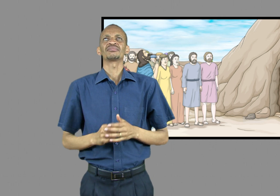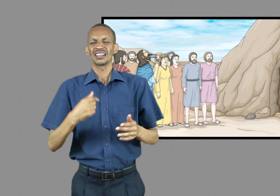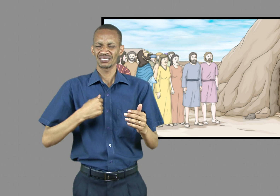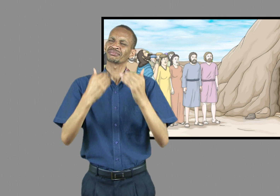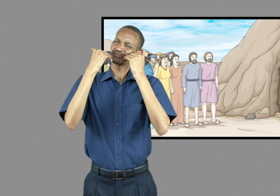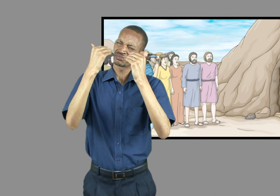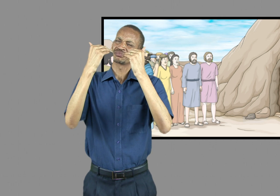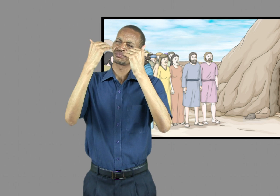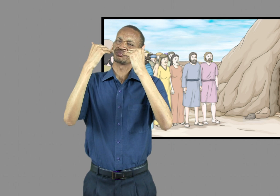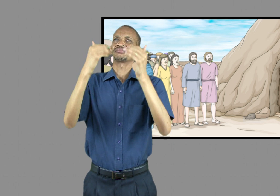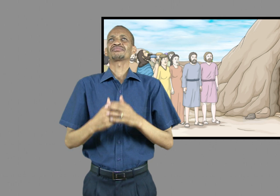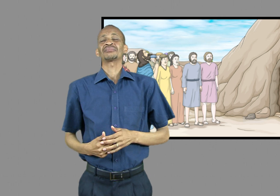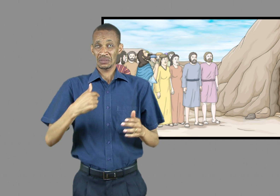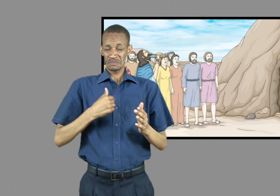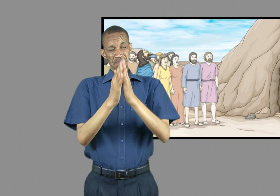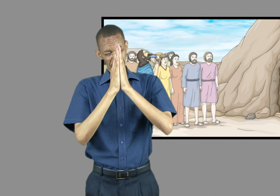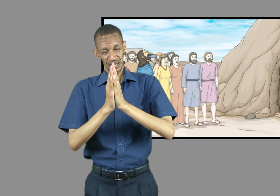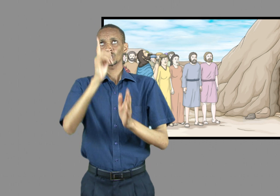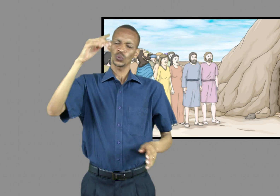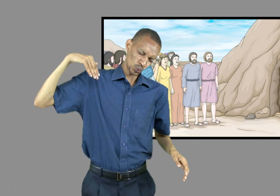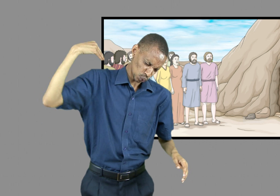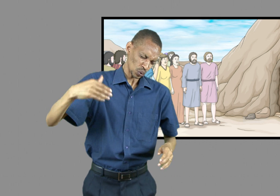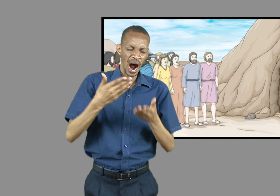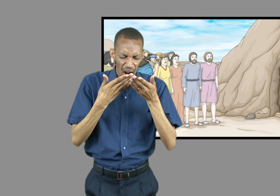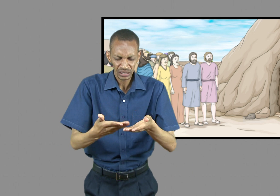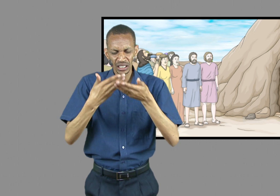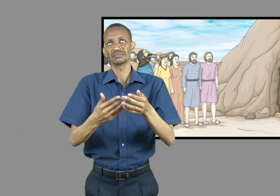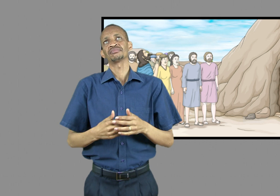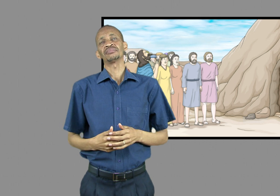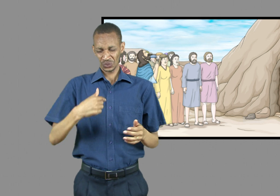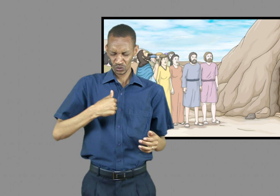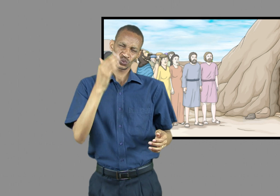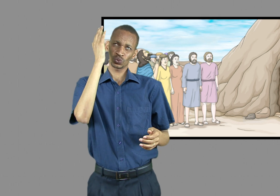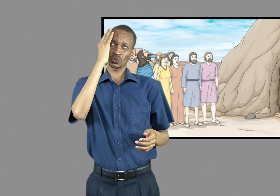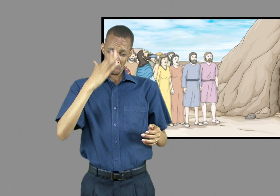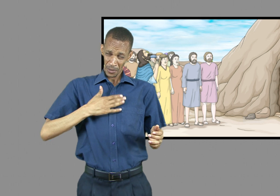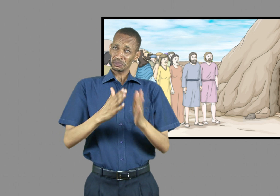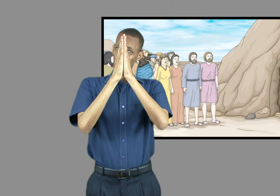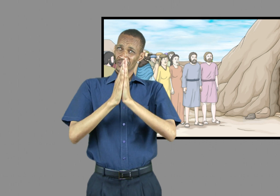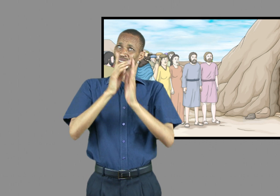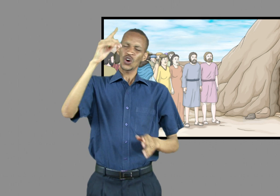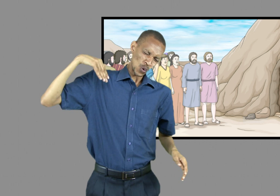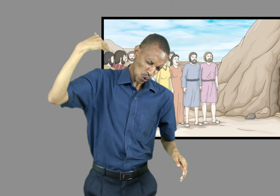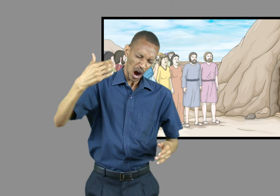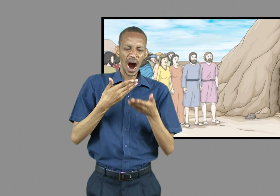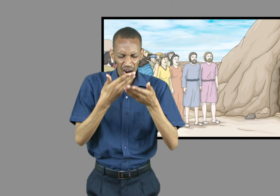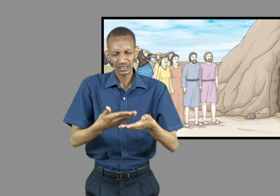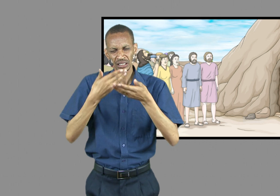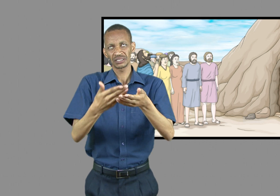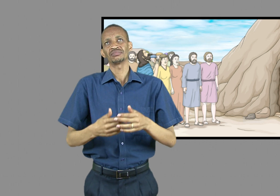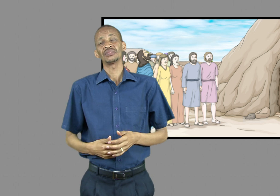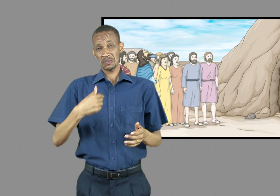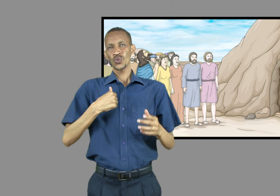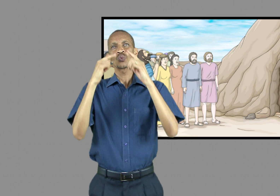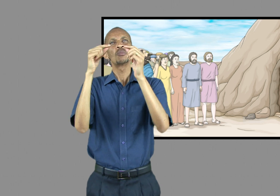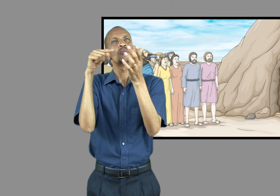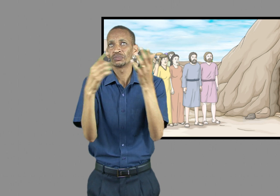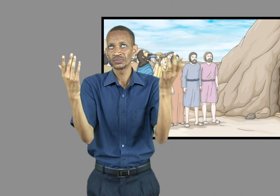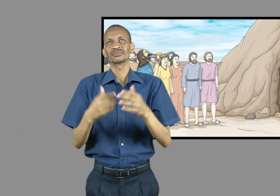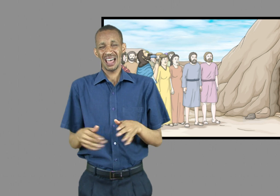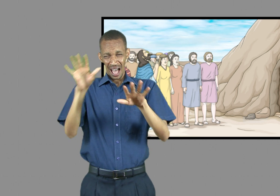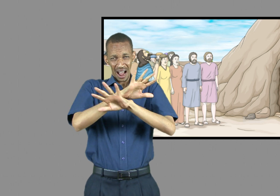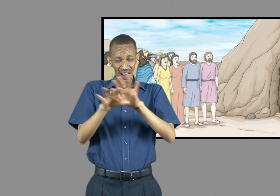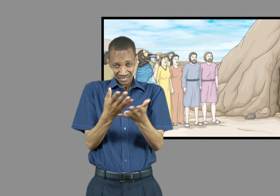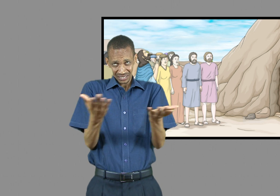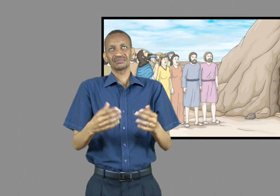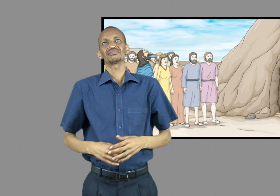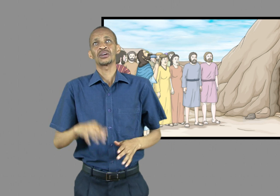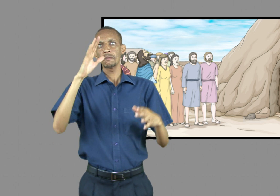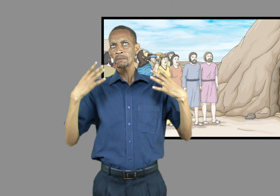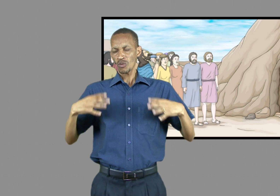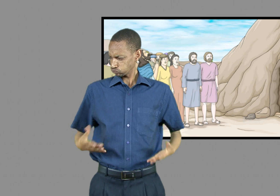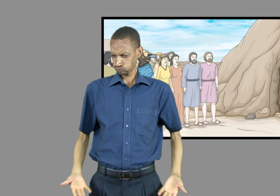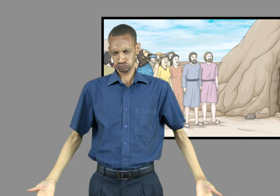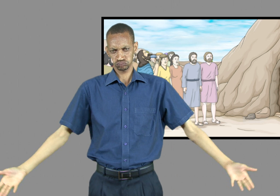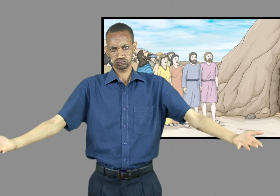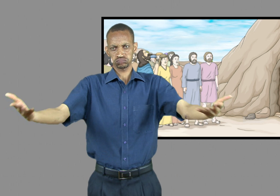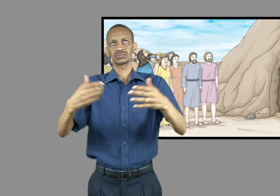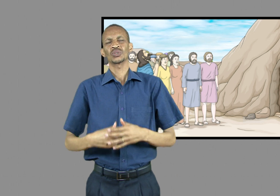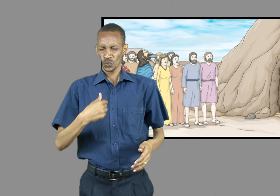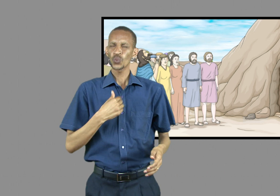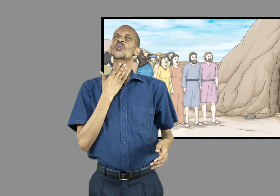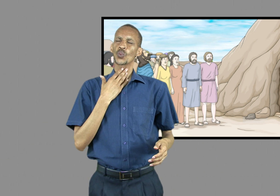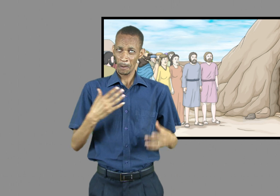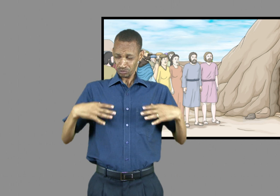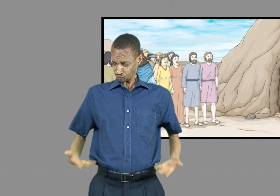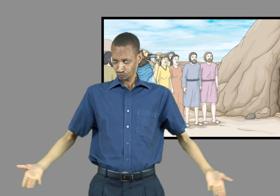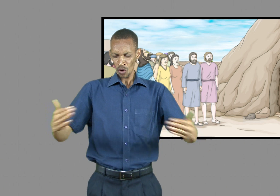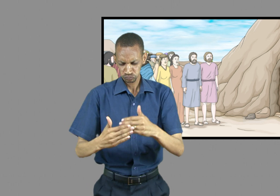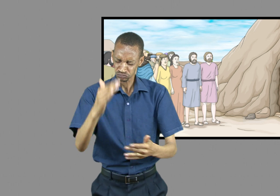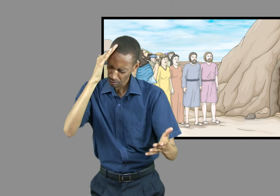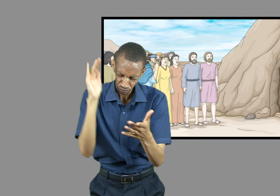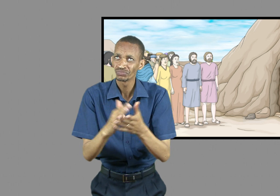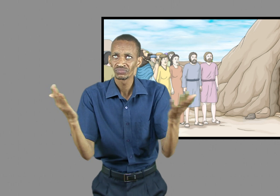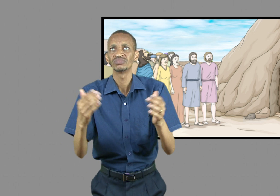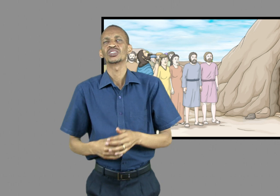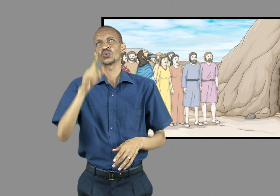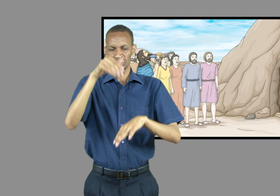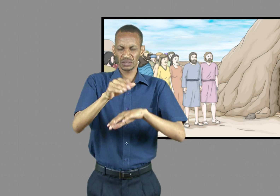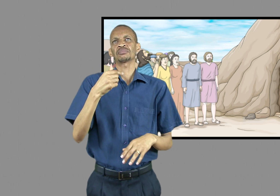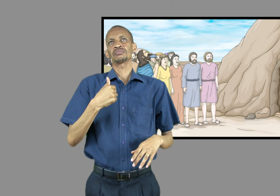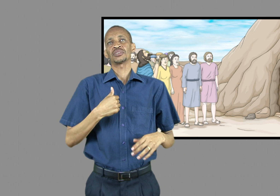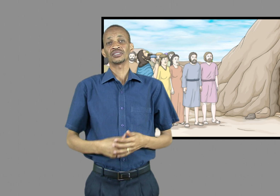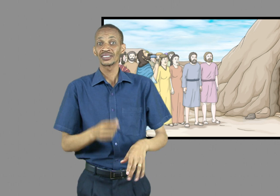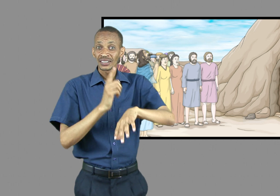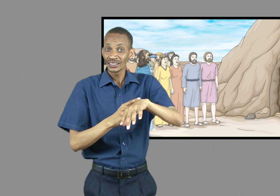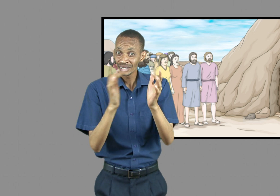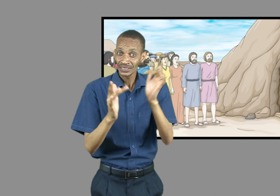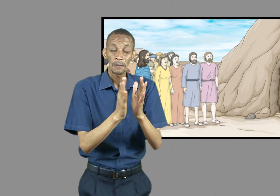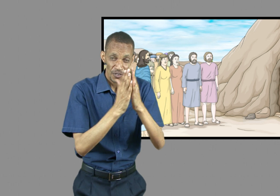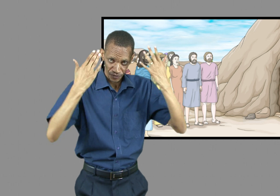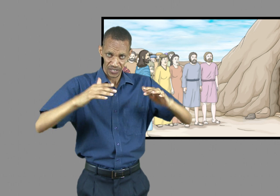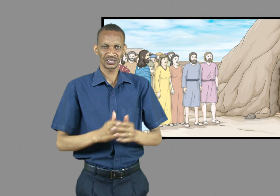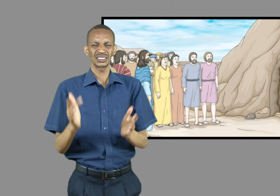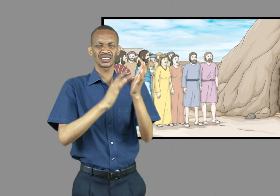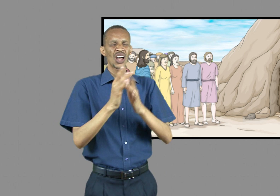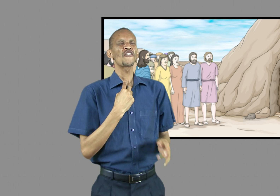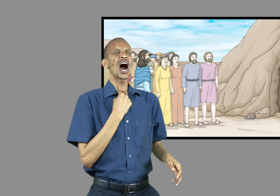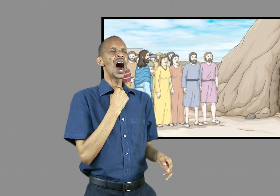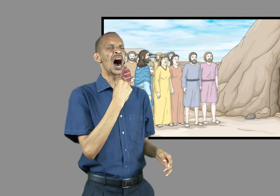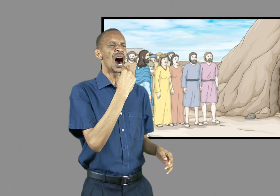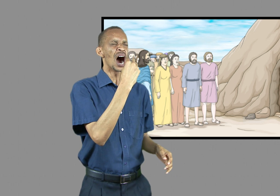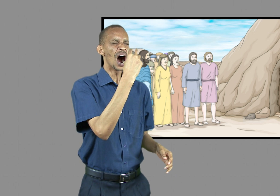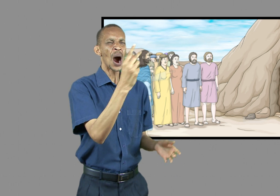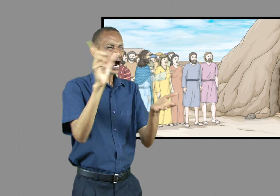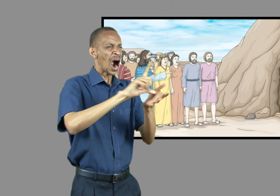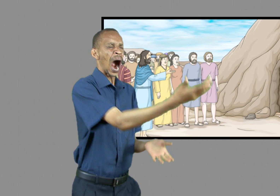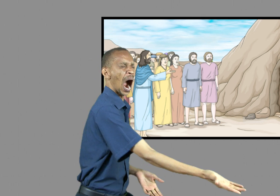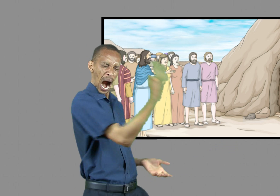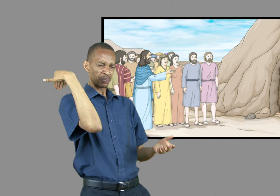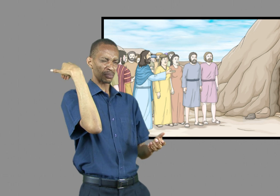I knew that You always hear Me, but I say this for the benefit of the people standing here, so they may believe that You sent Me.”